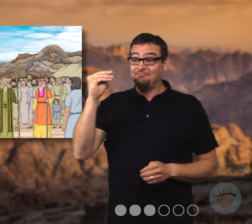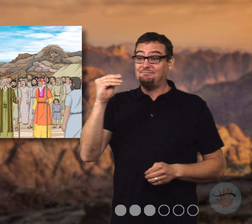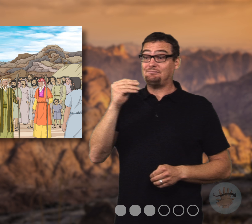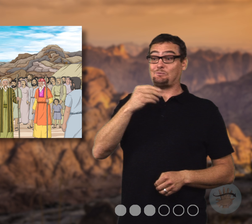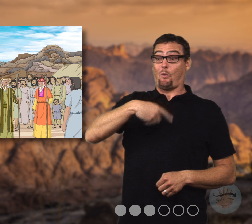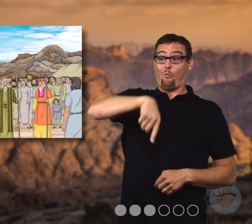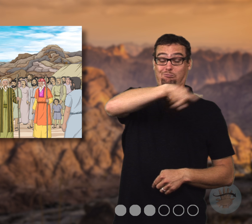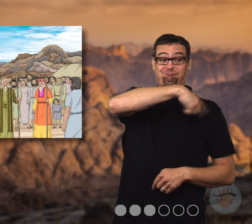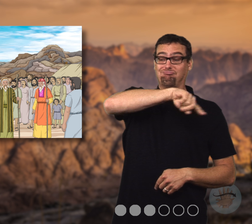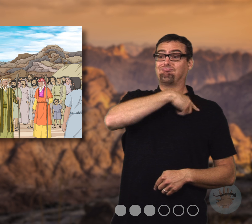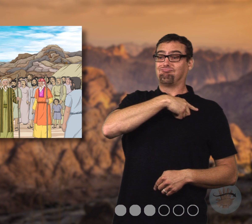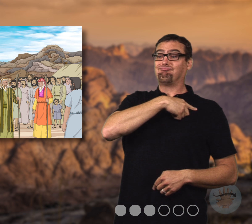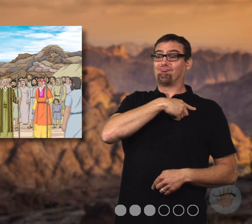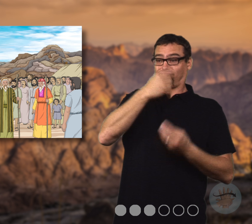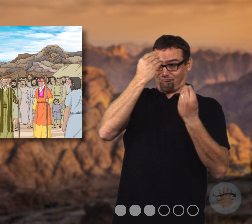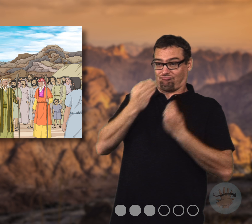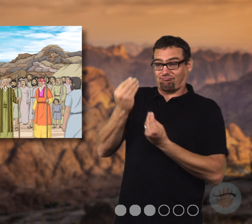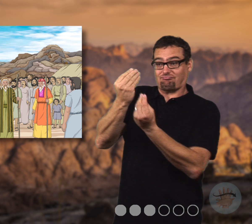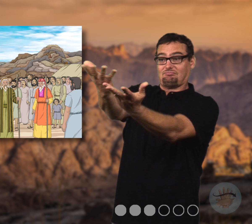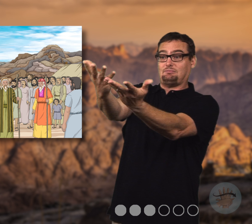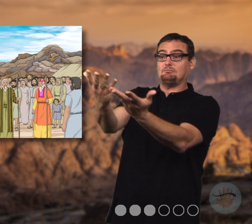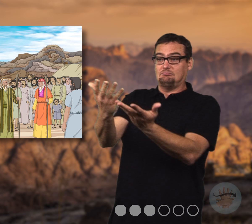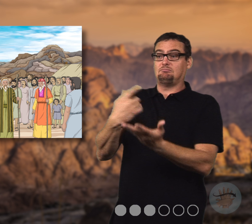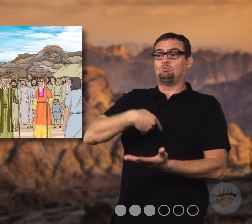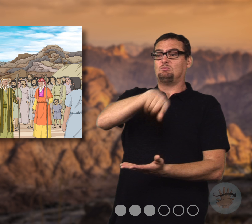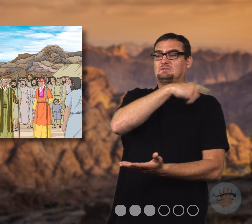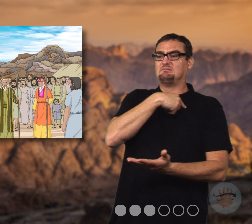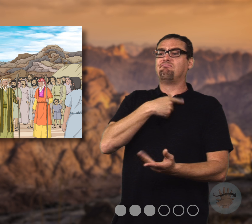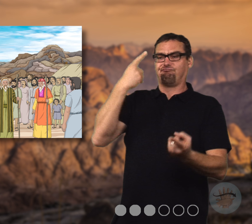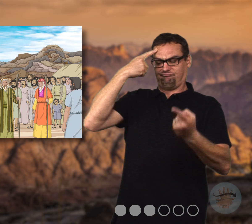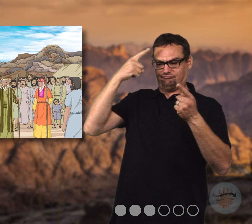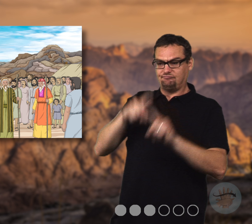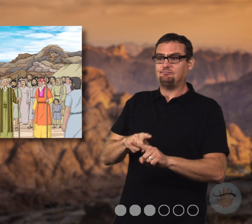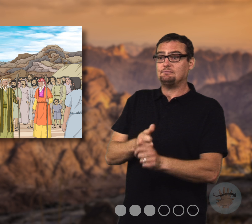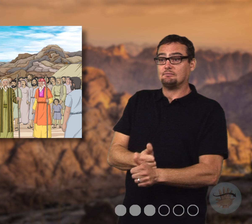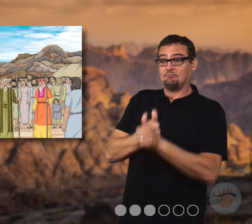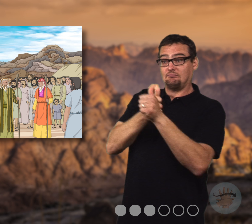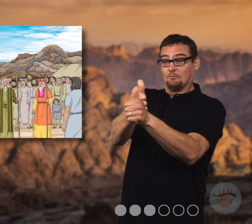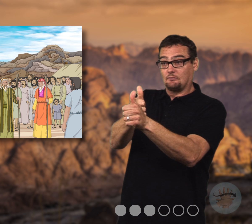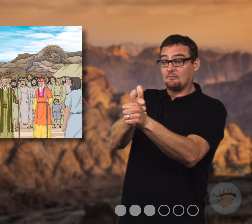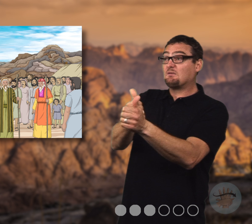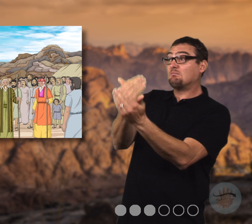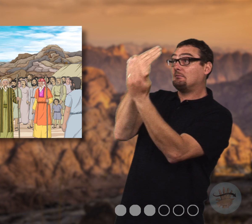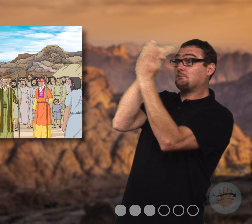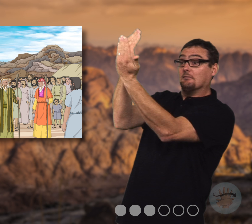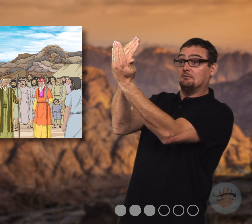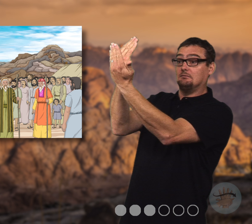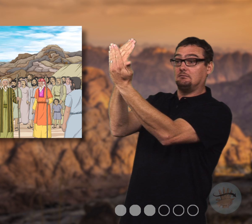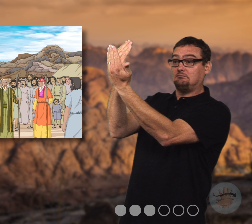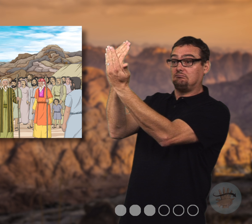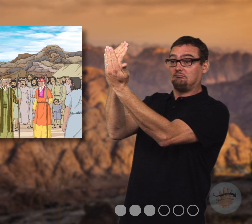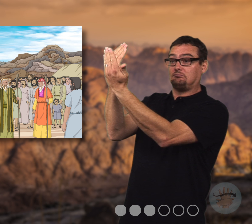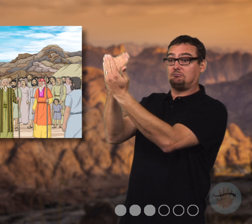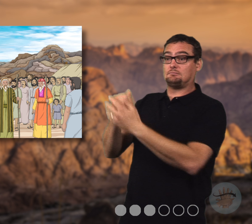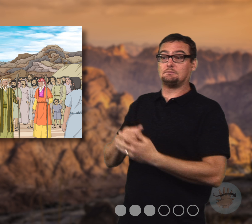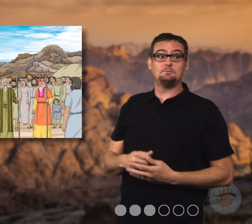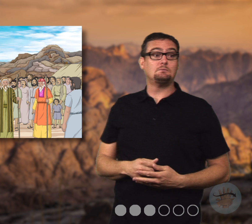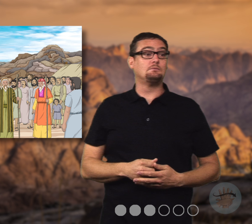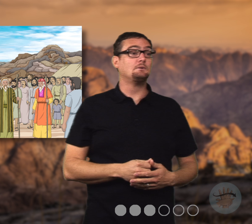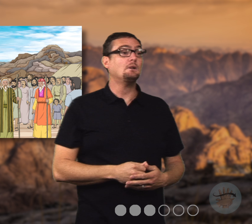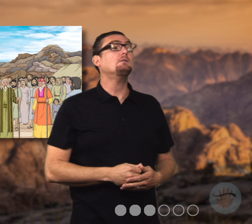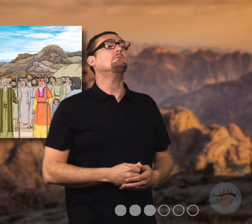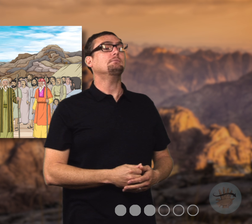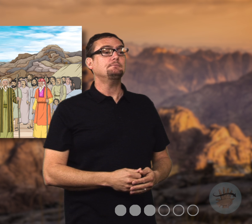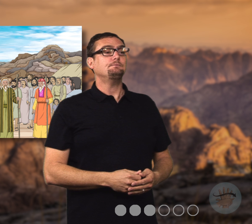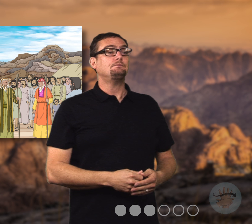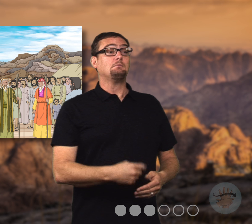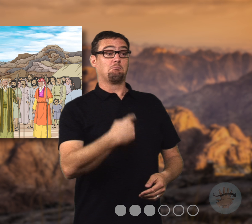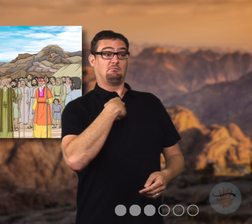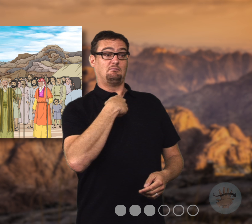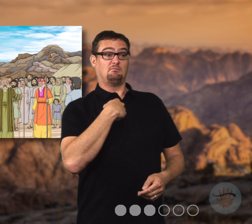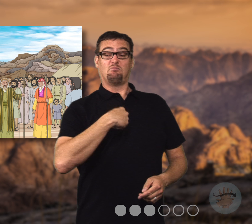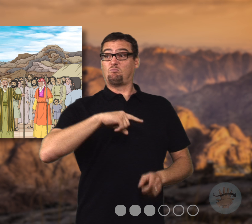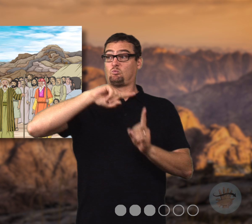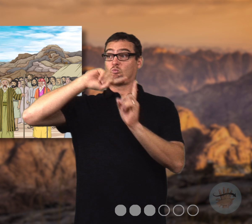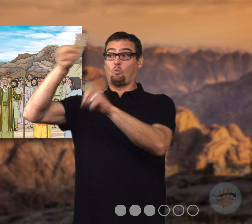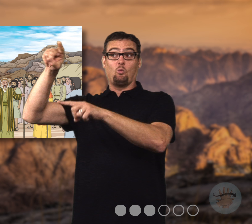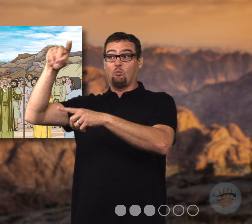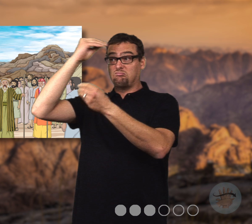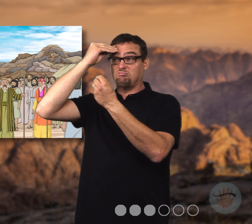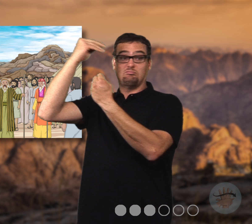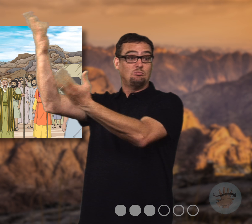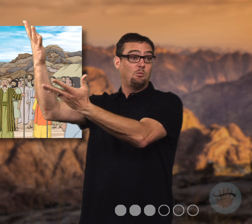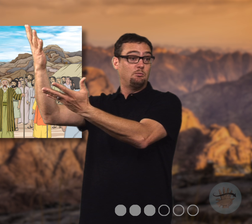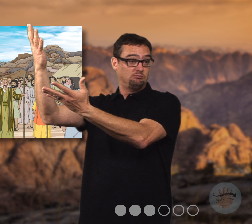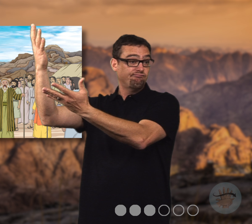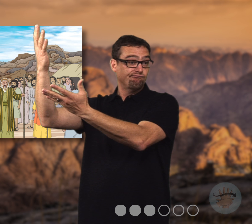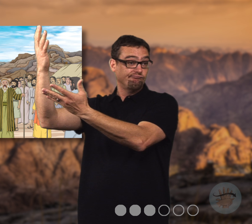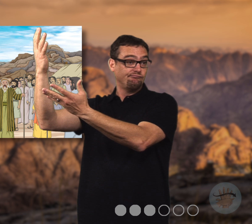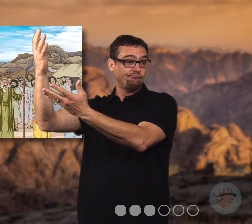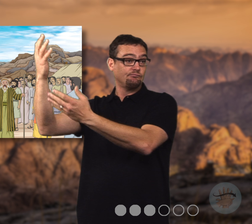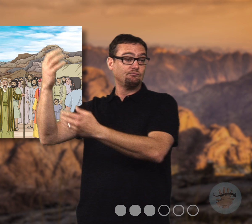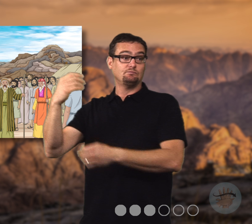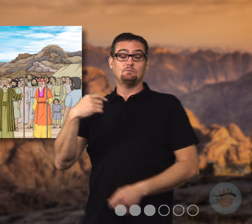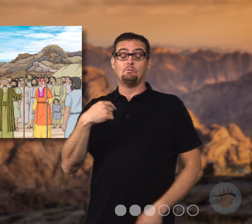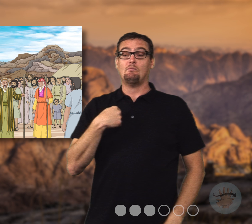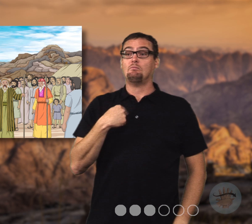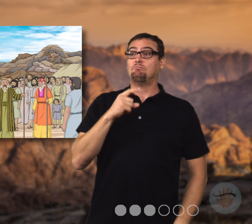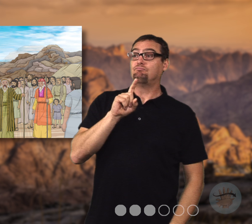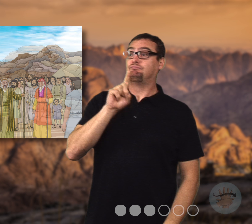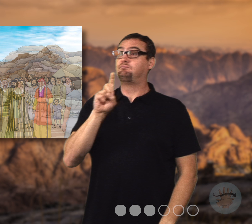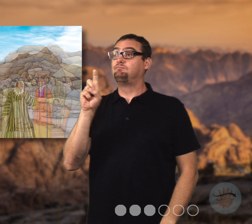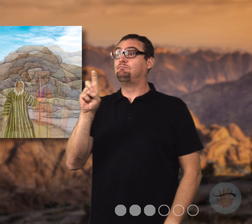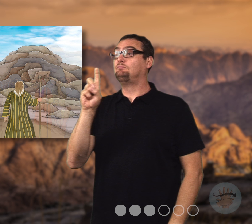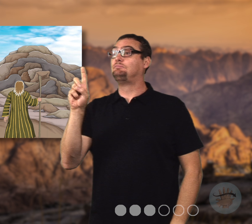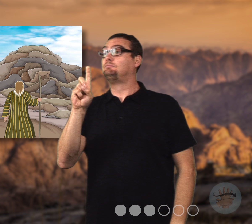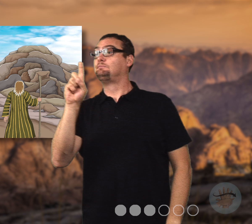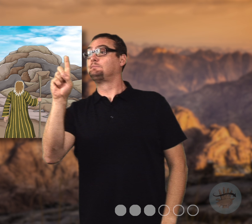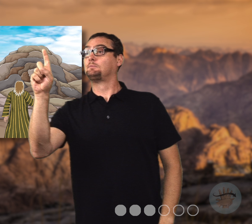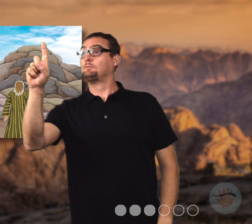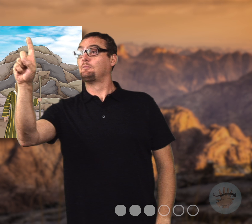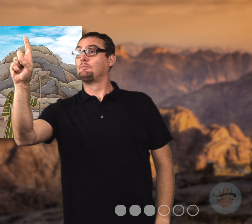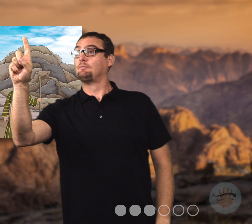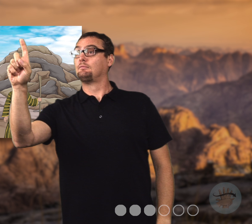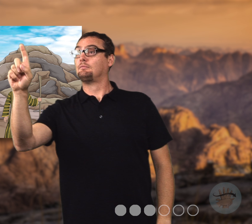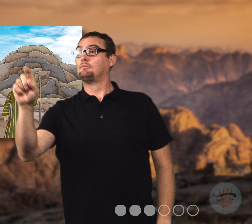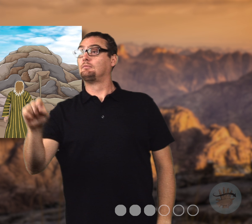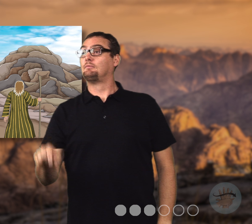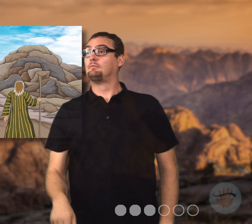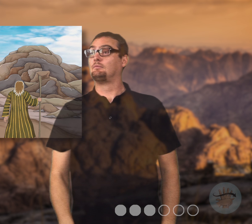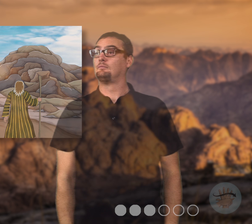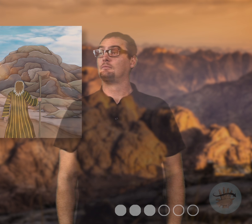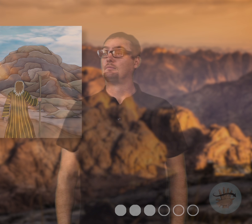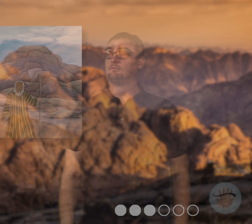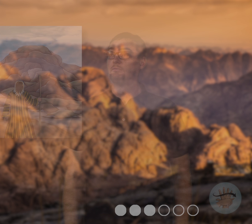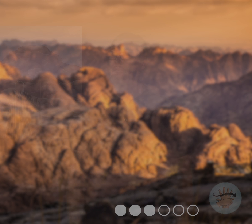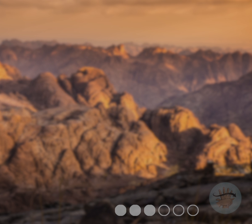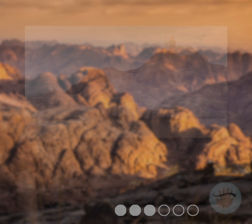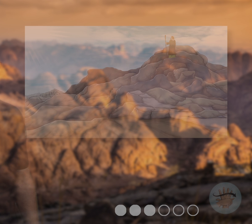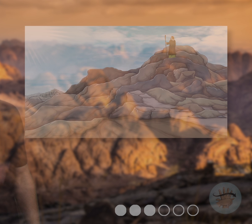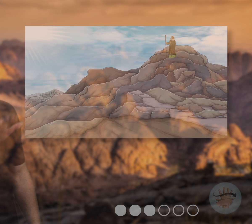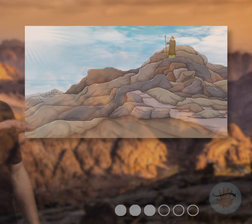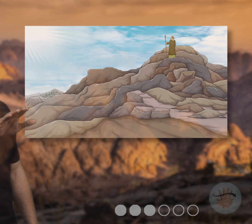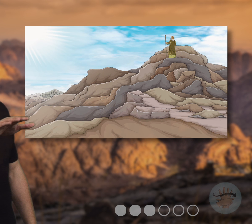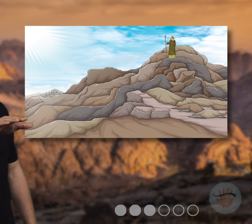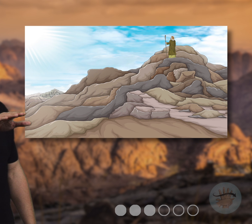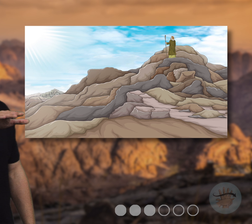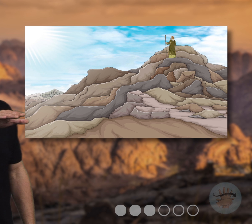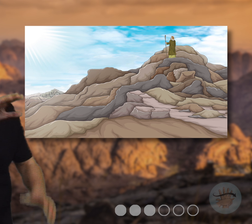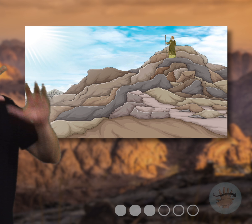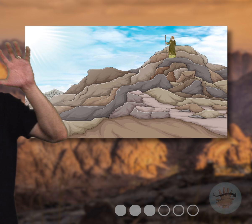So Moses brought their words back to the LORD.